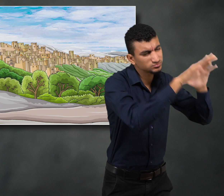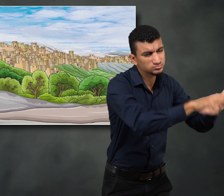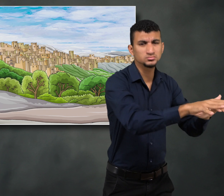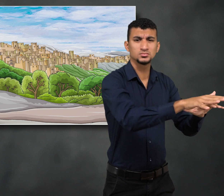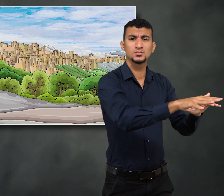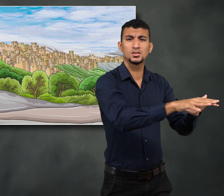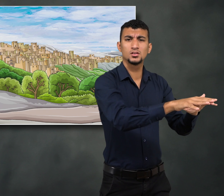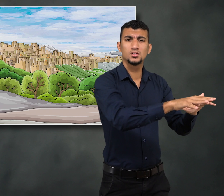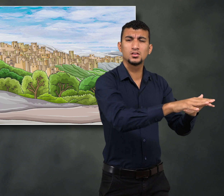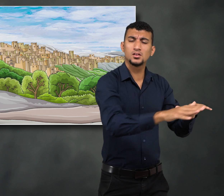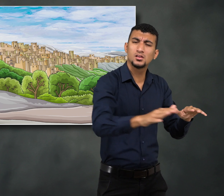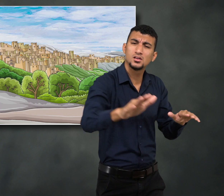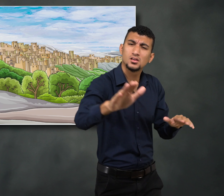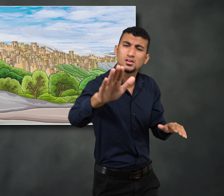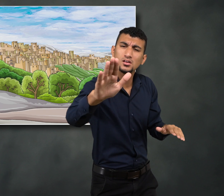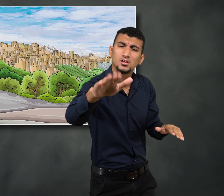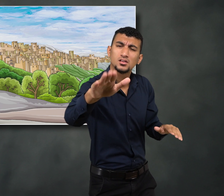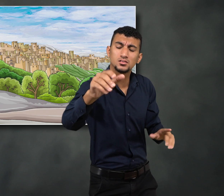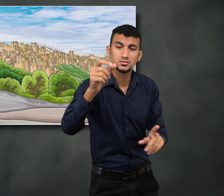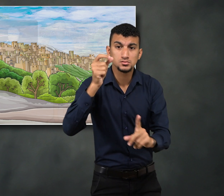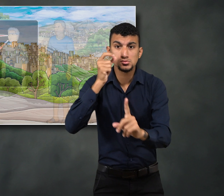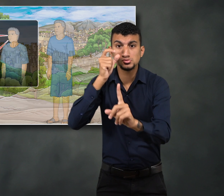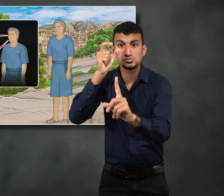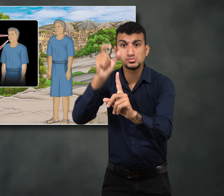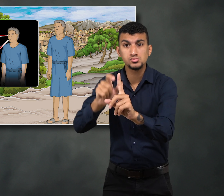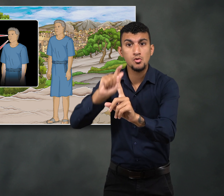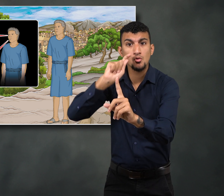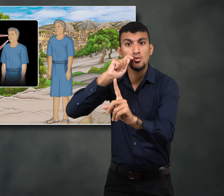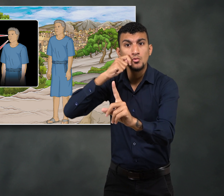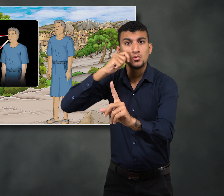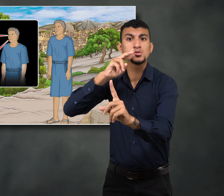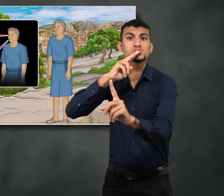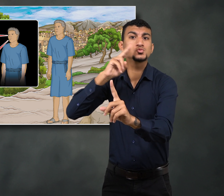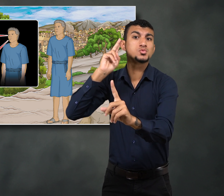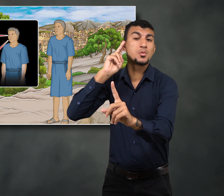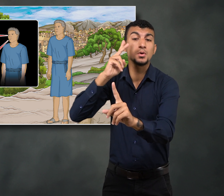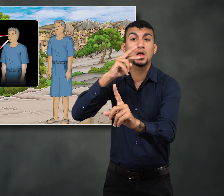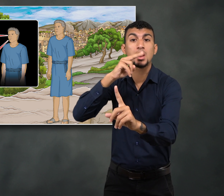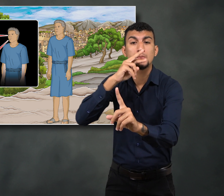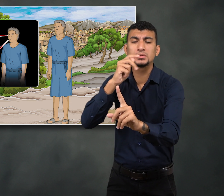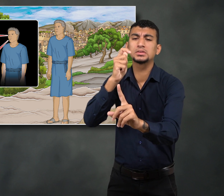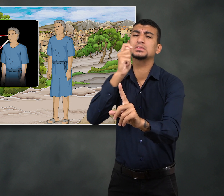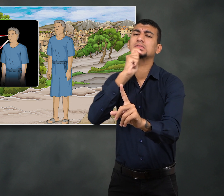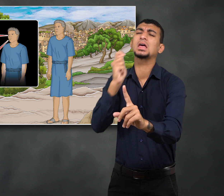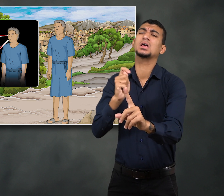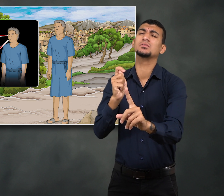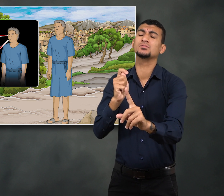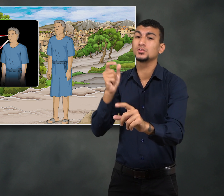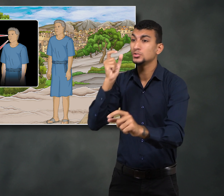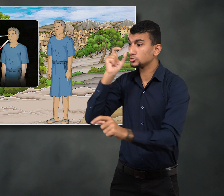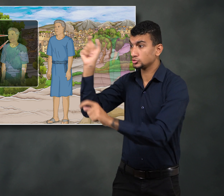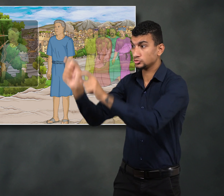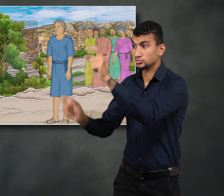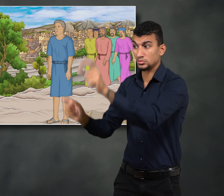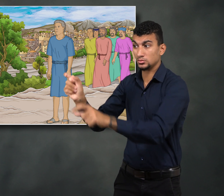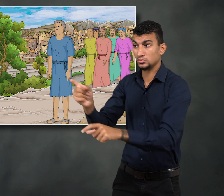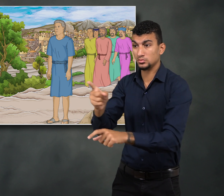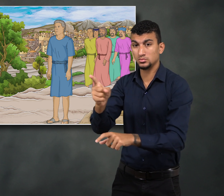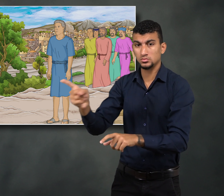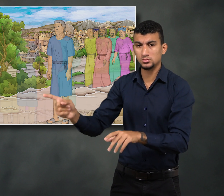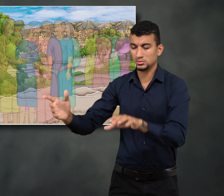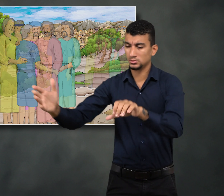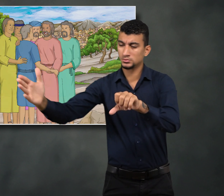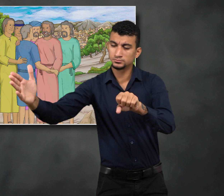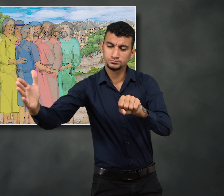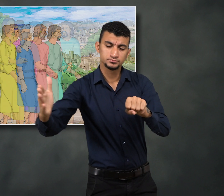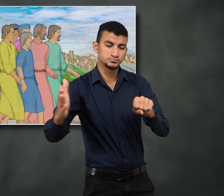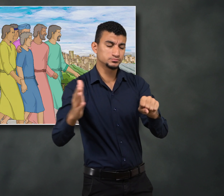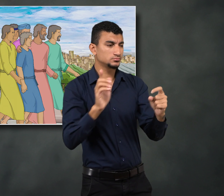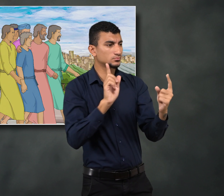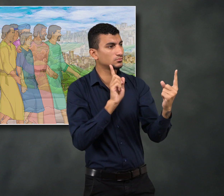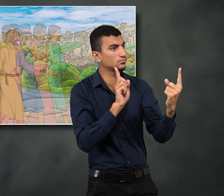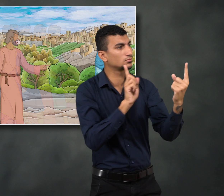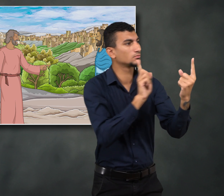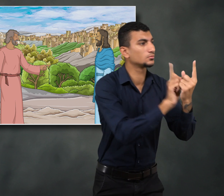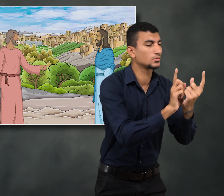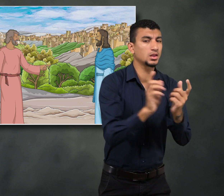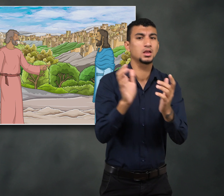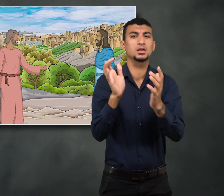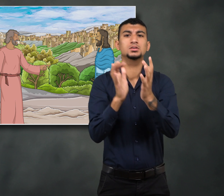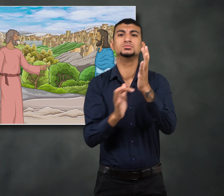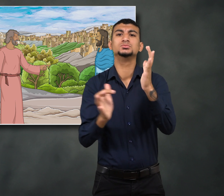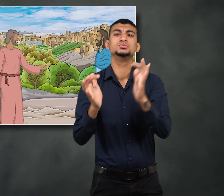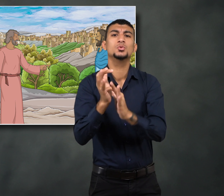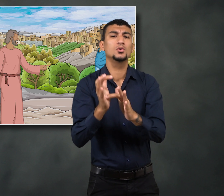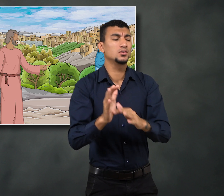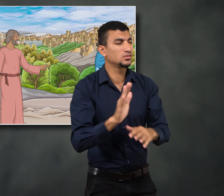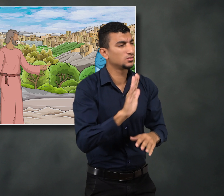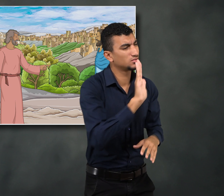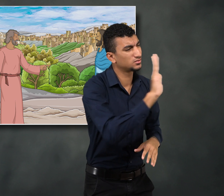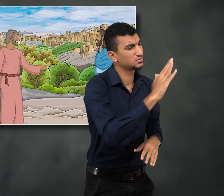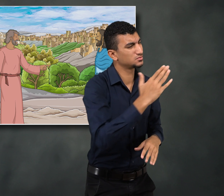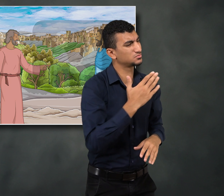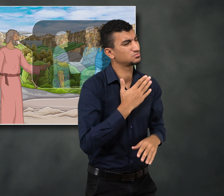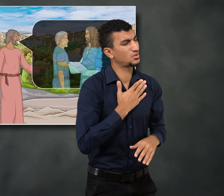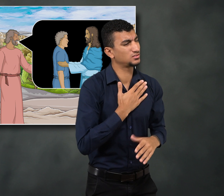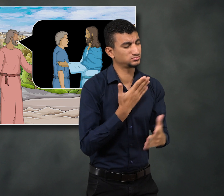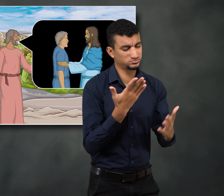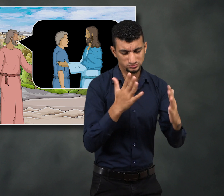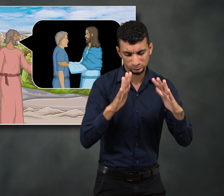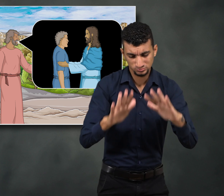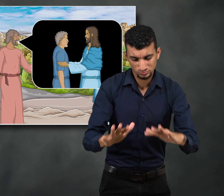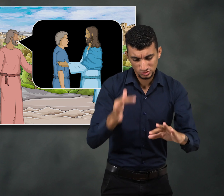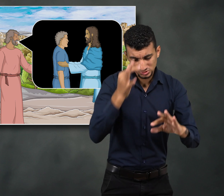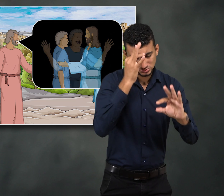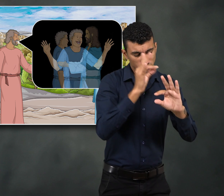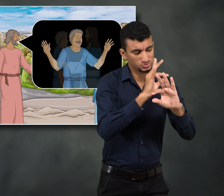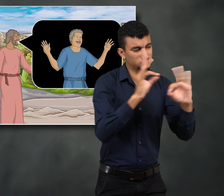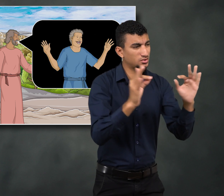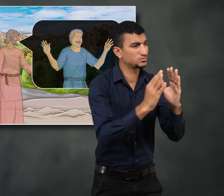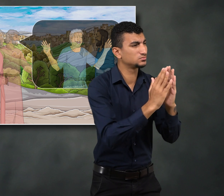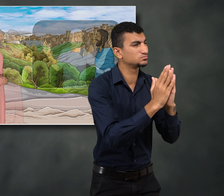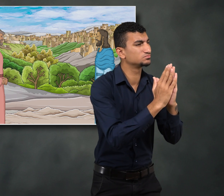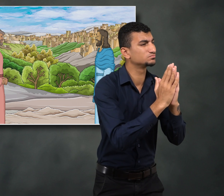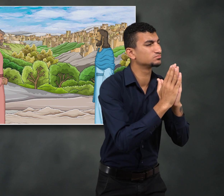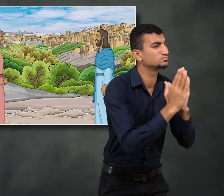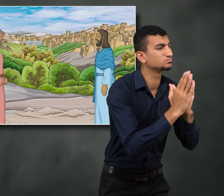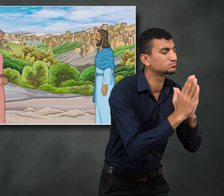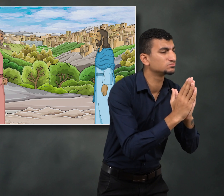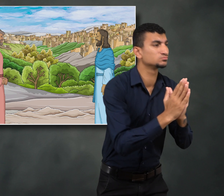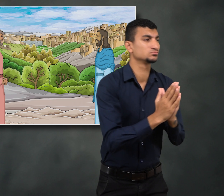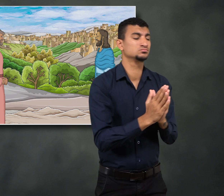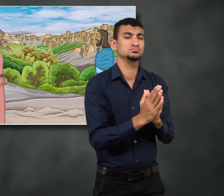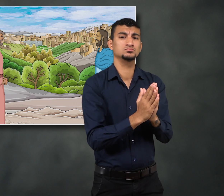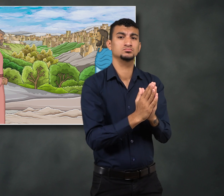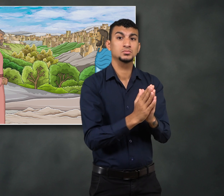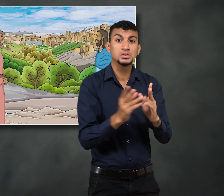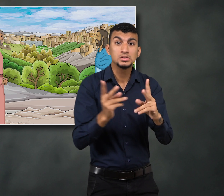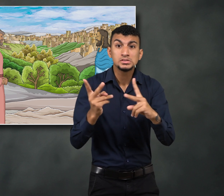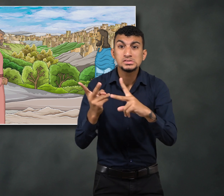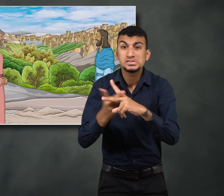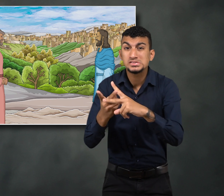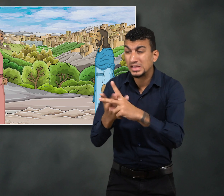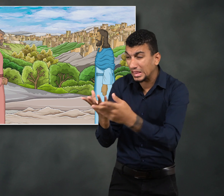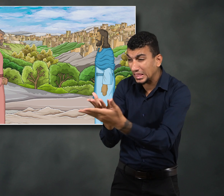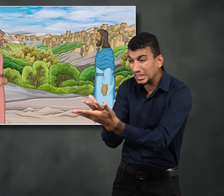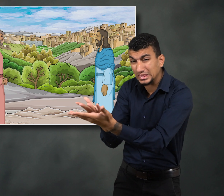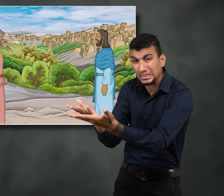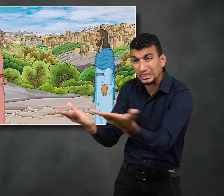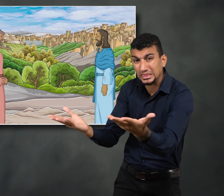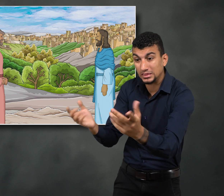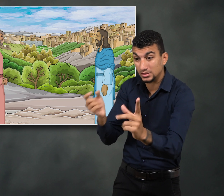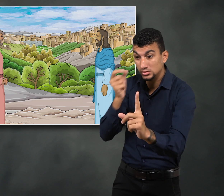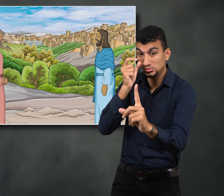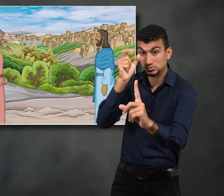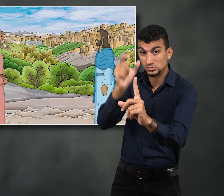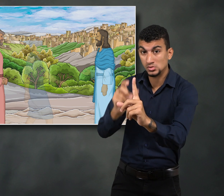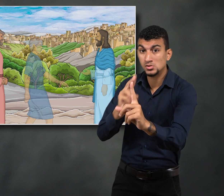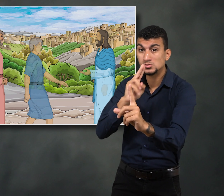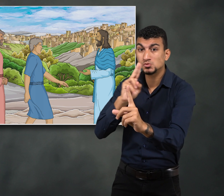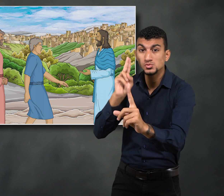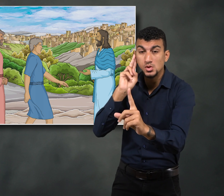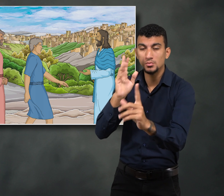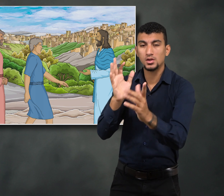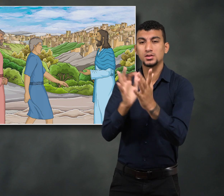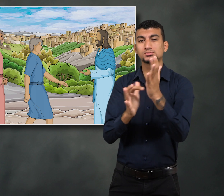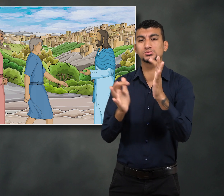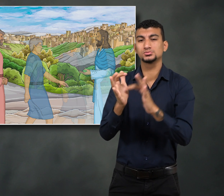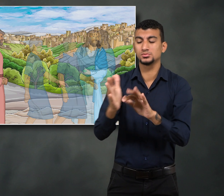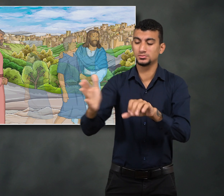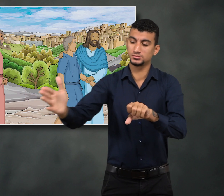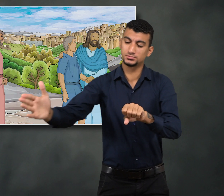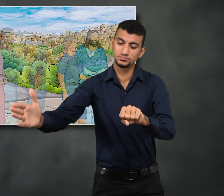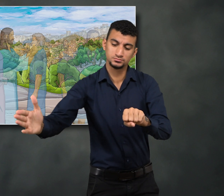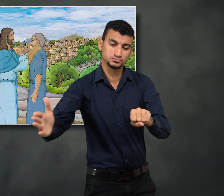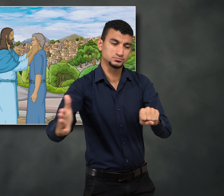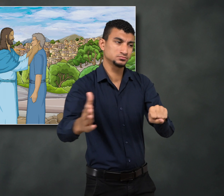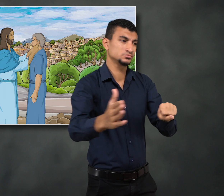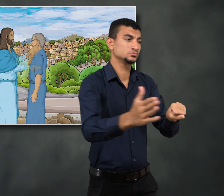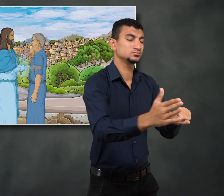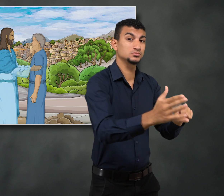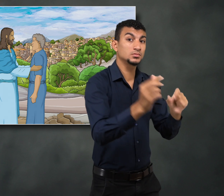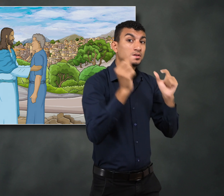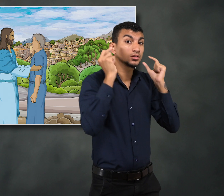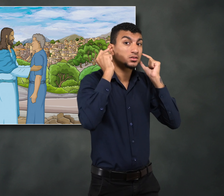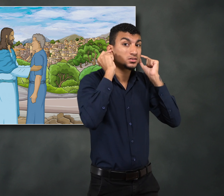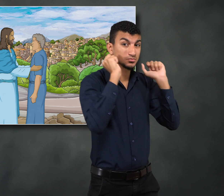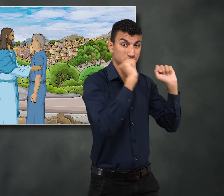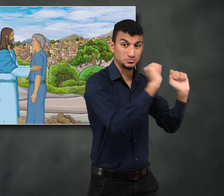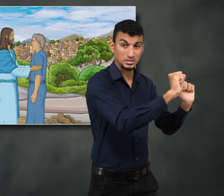Some people brought to Him a man who was deaf and hardly able to speak, and they begged Jesus to place His hand on him.